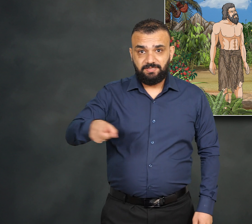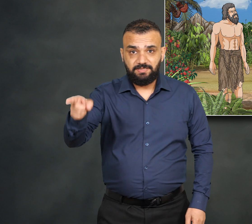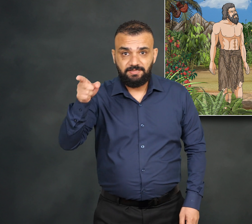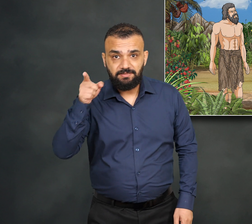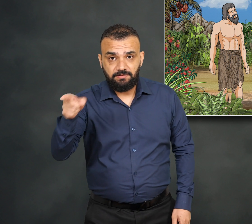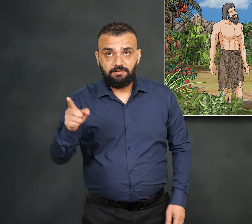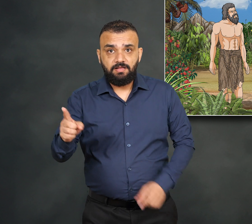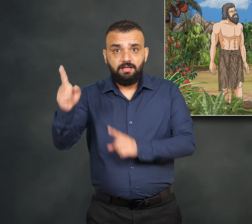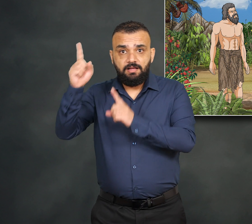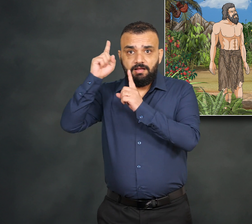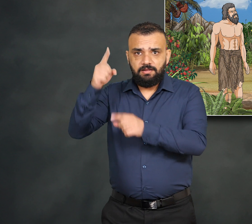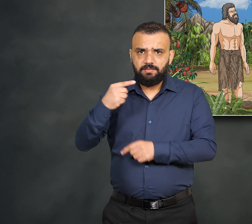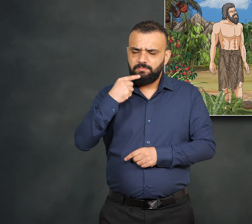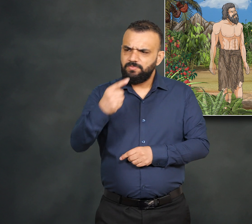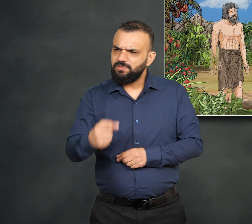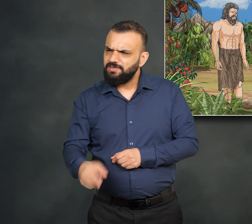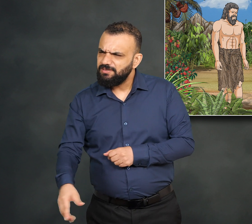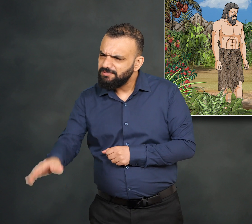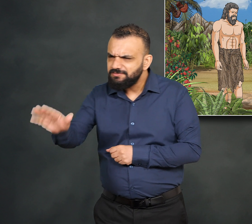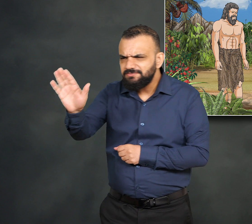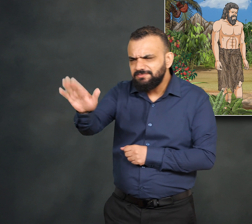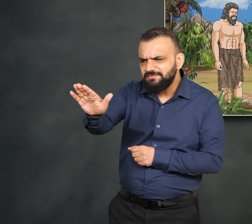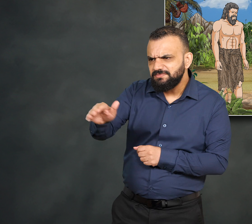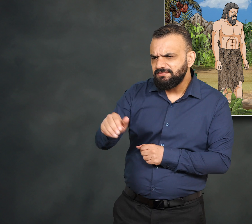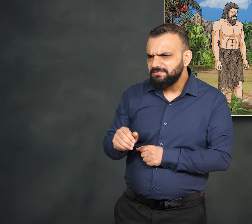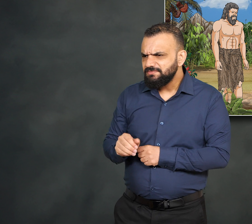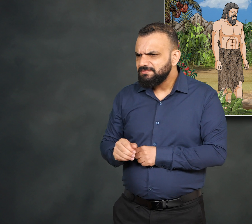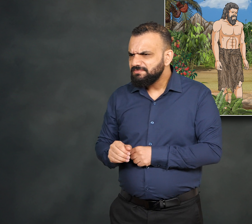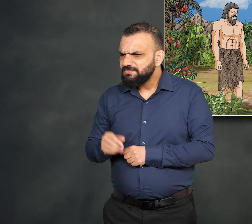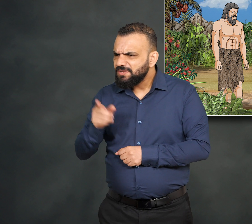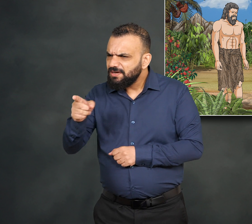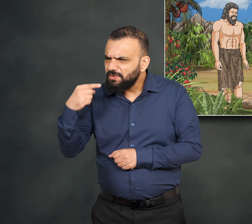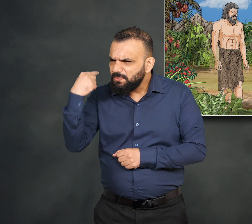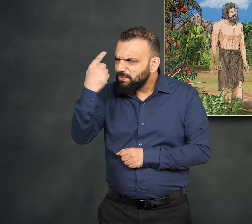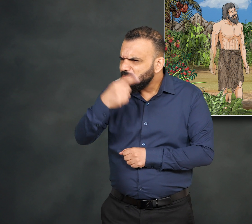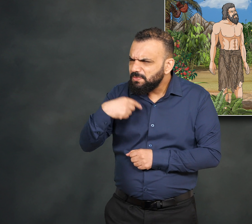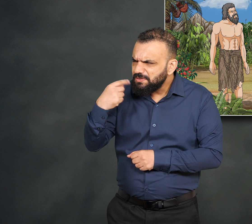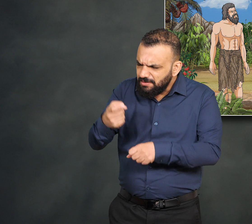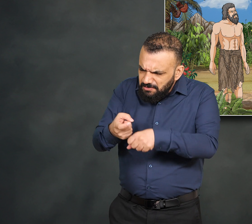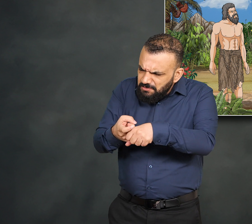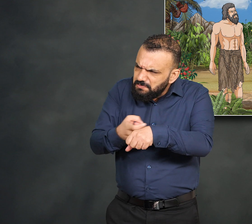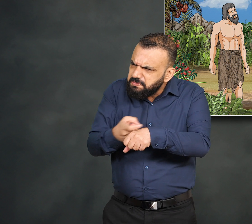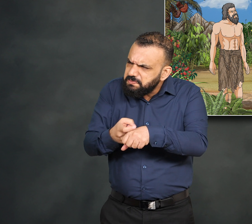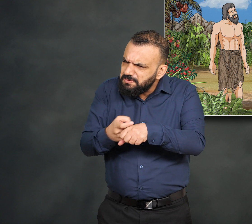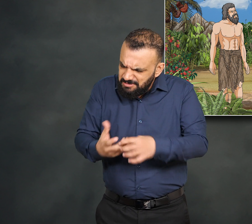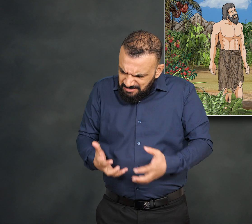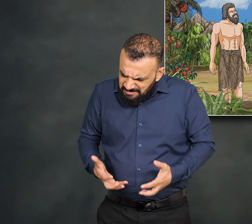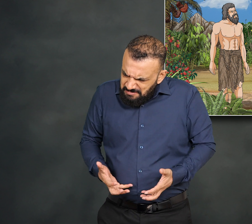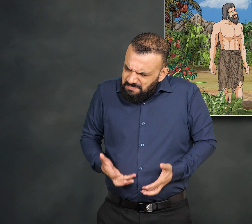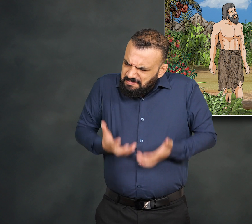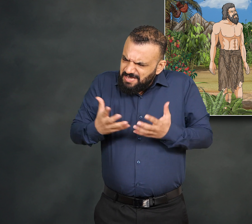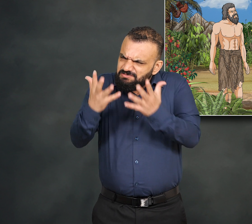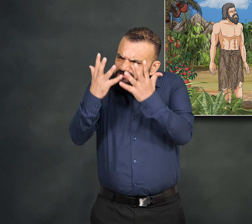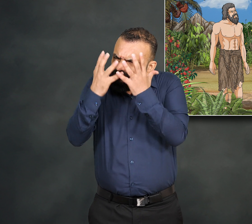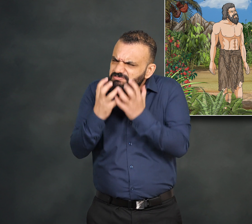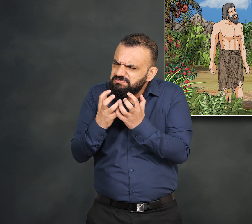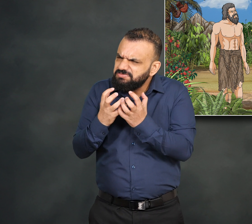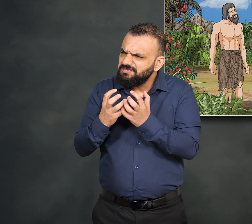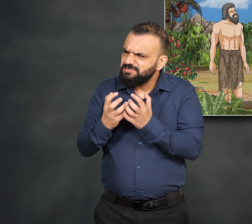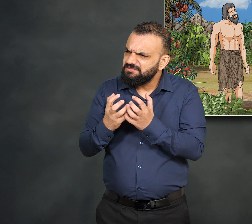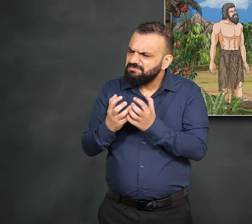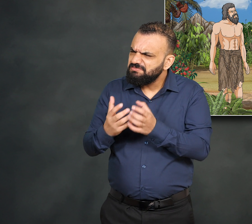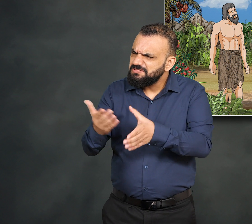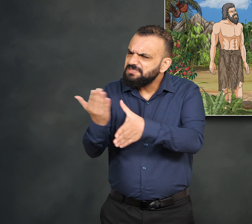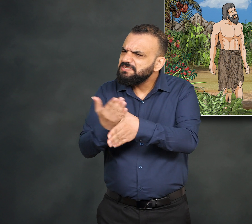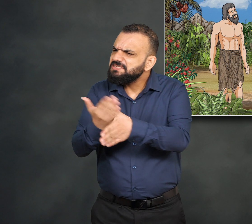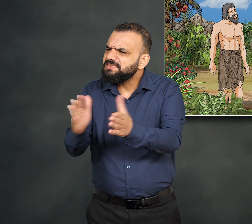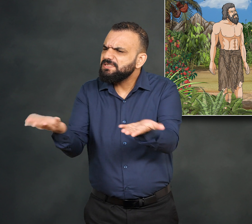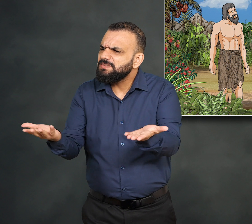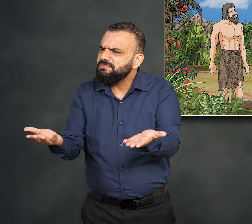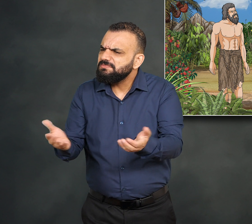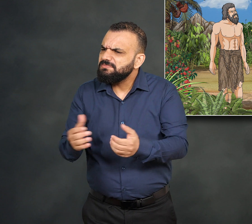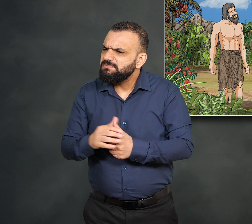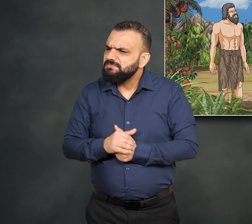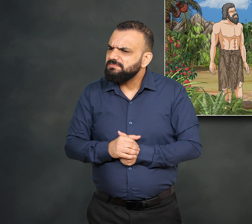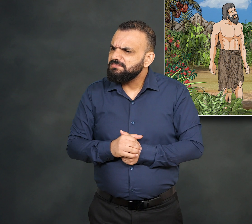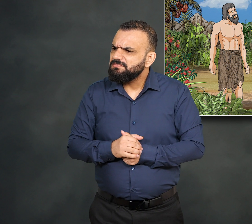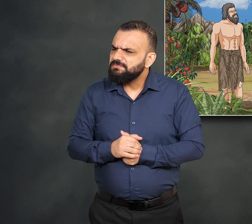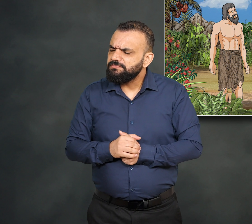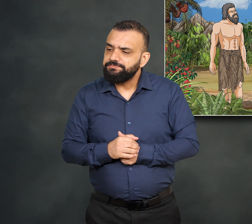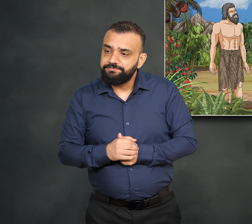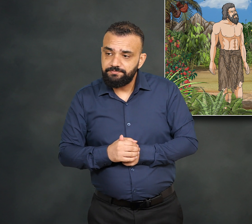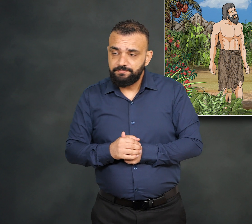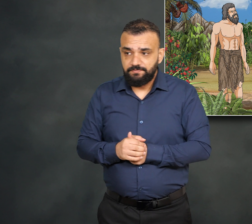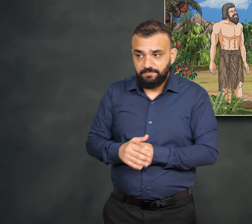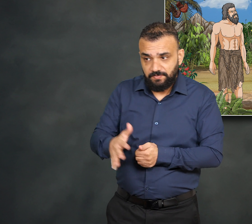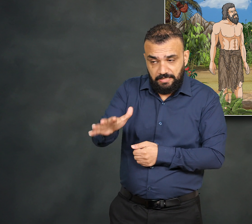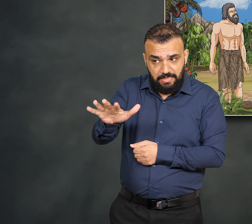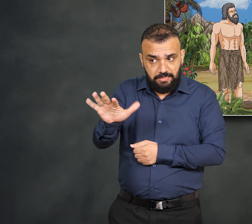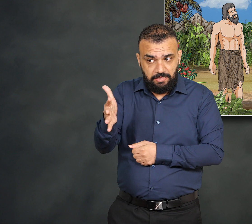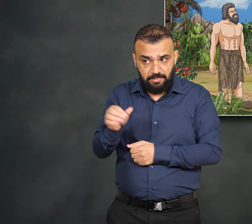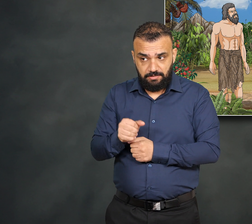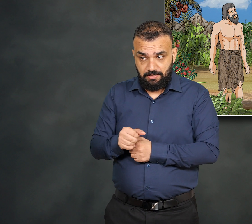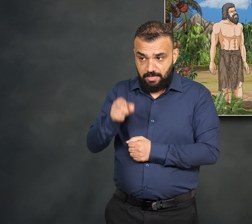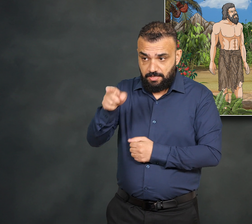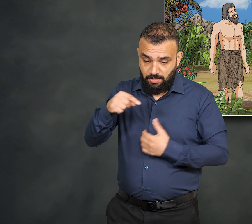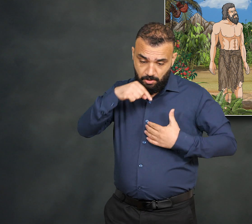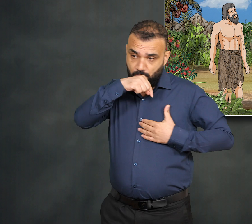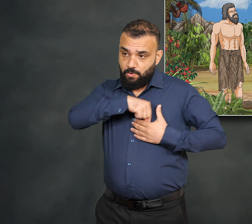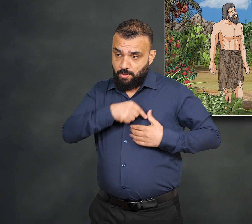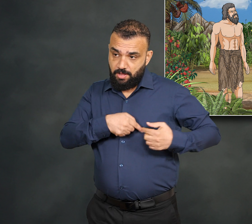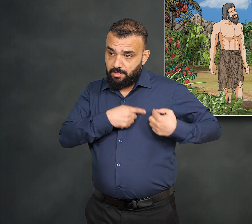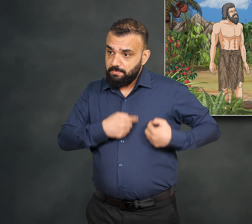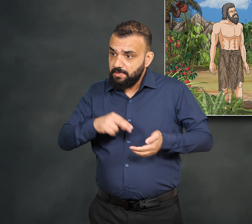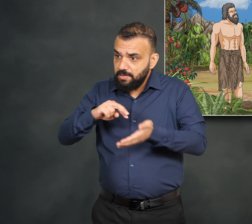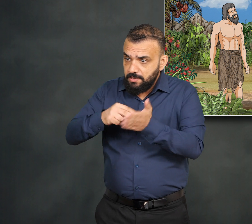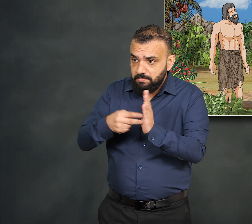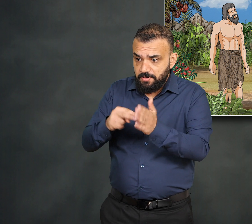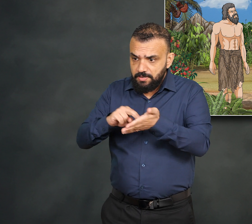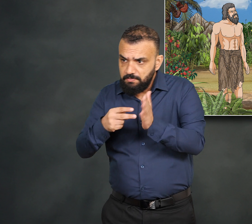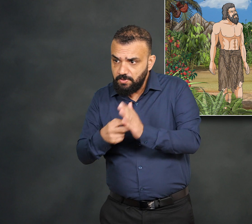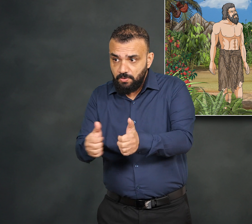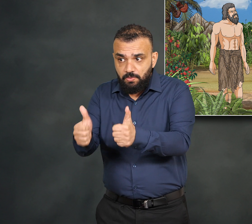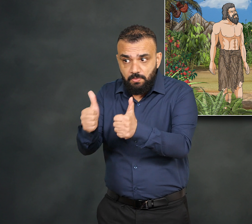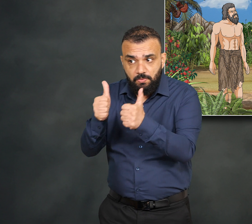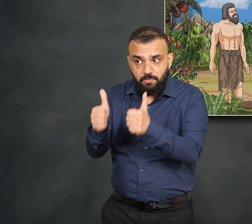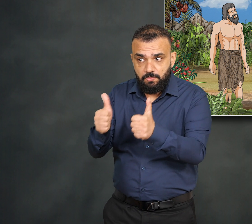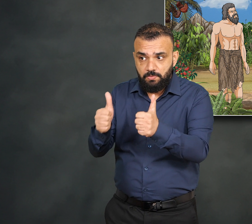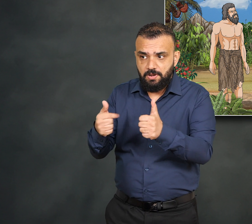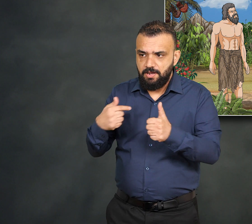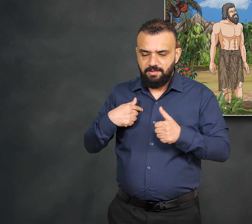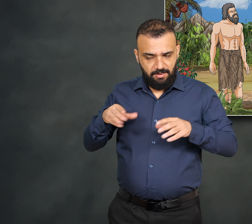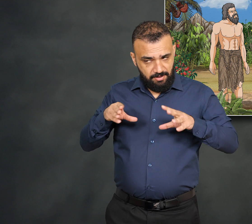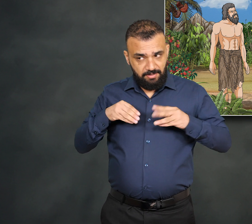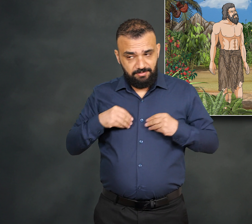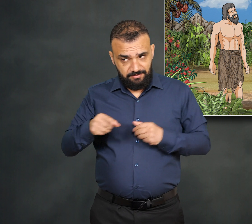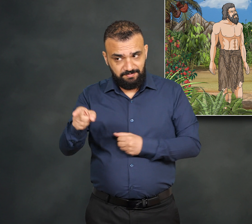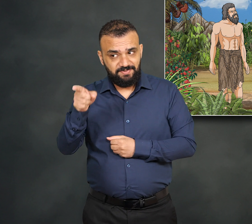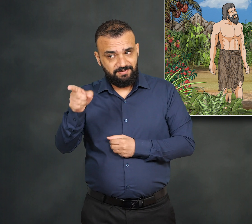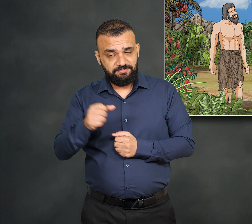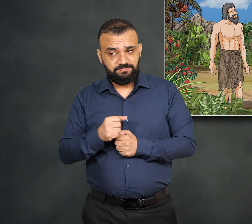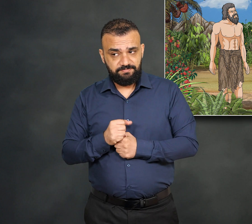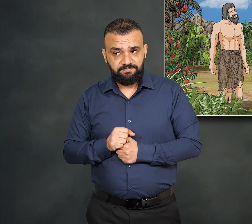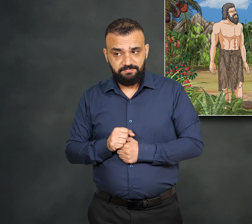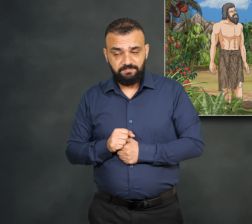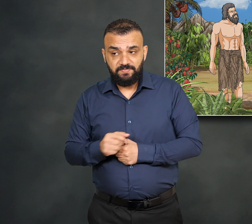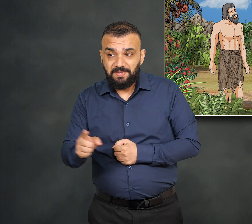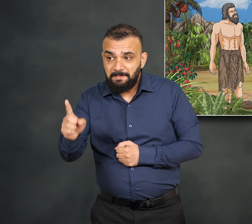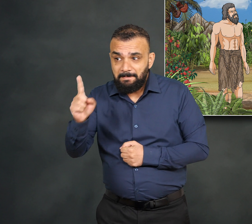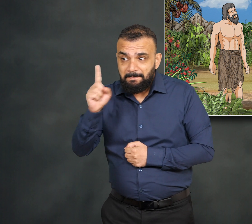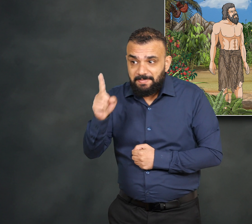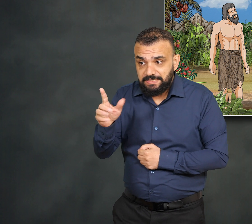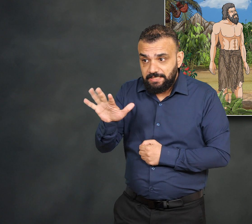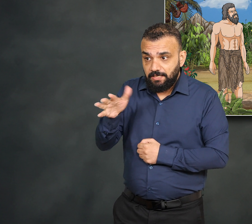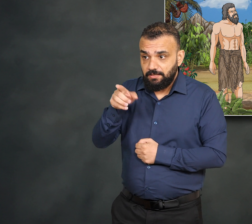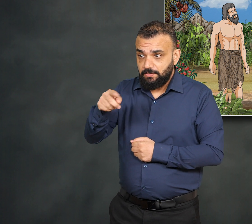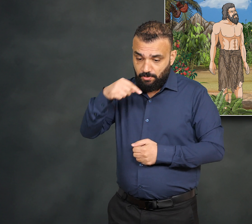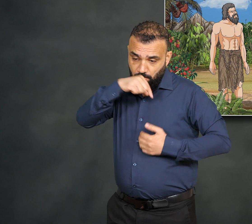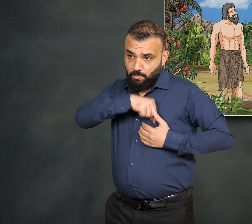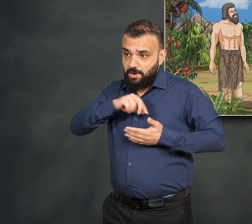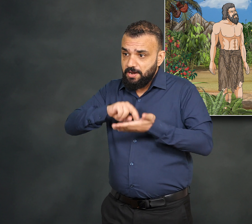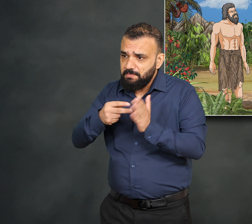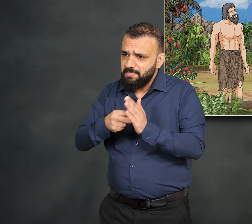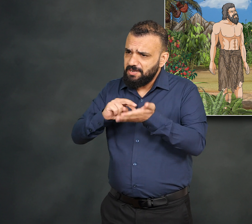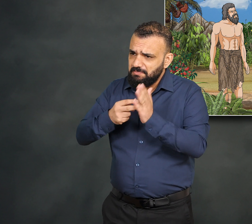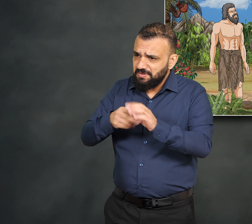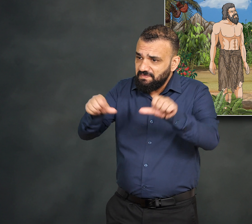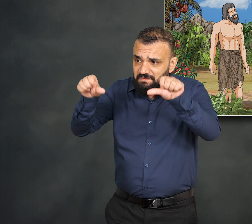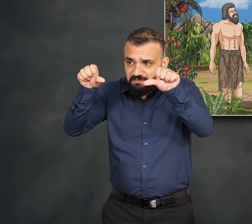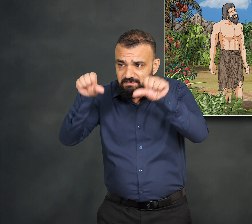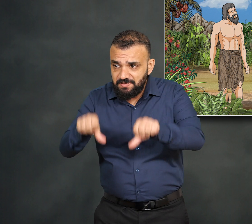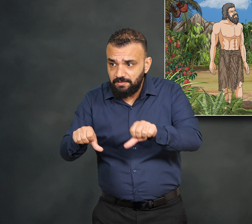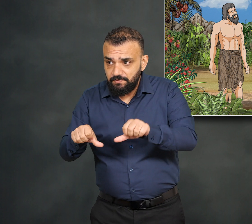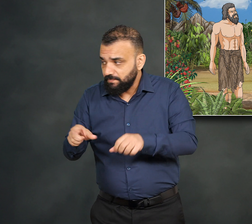“Why are you angry,” said the LORD to Cain, “and why has your countenance fallen? If you do what is right, will you not be accepted?